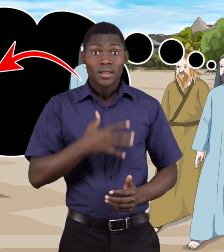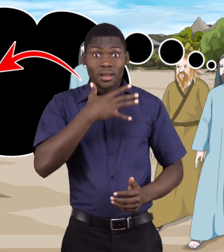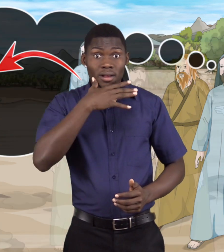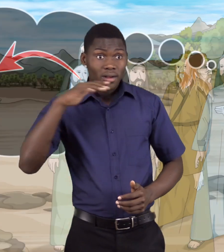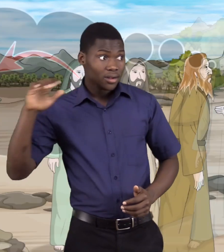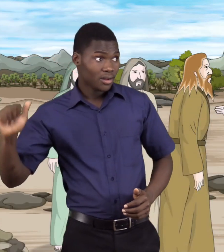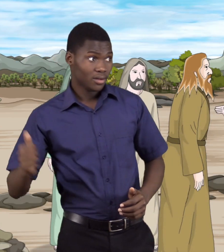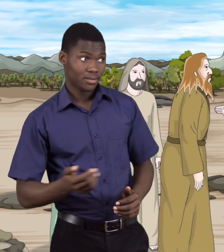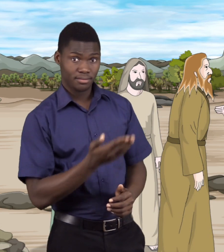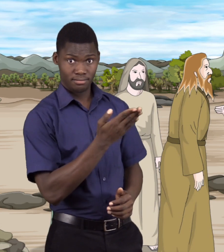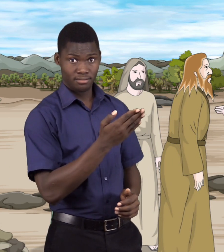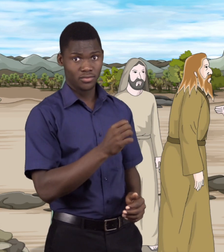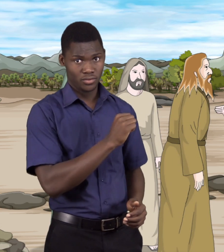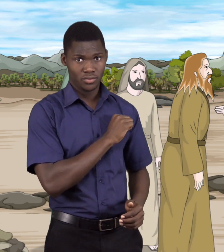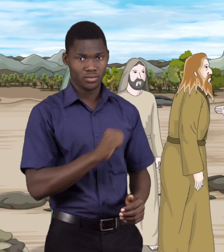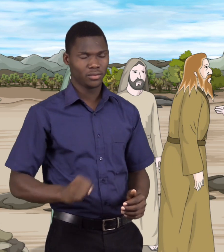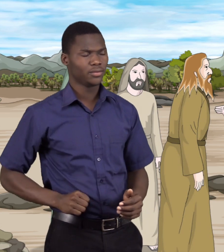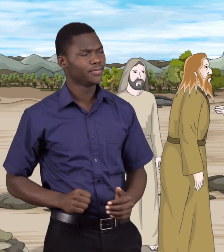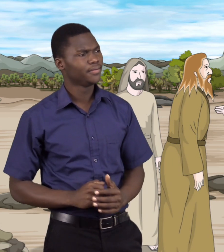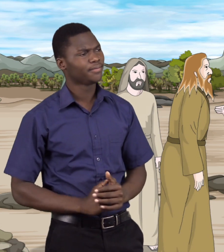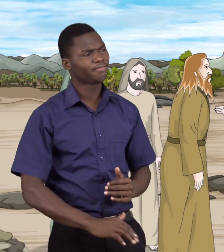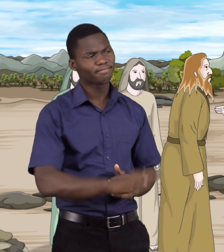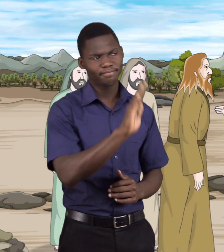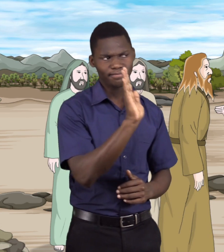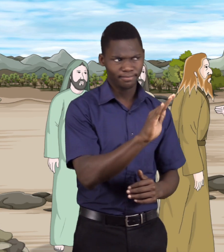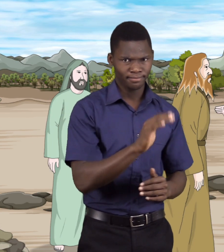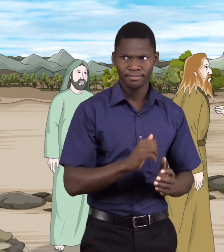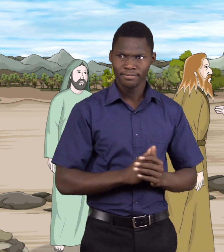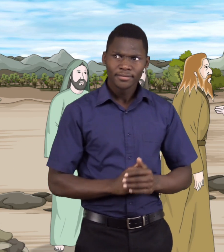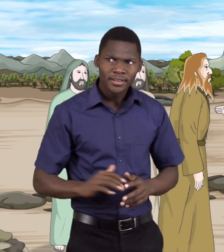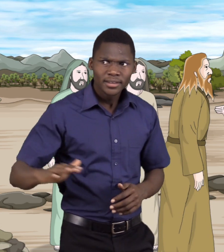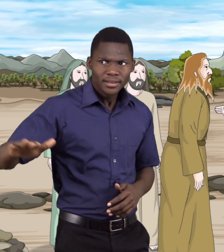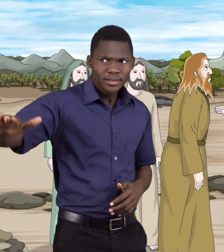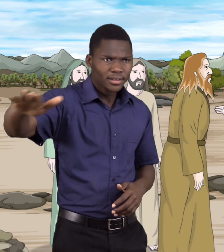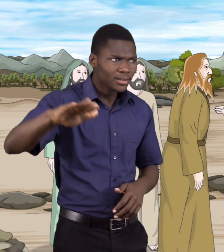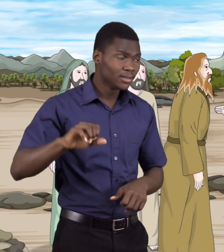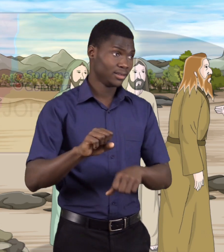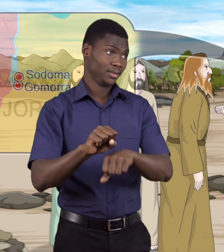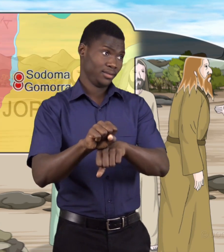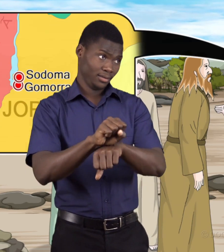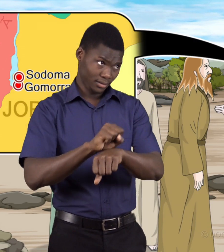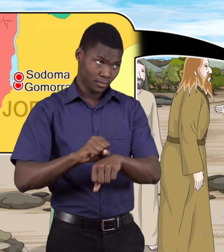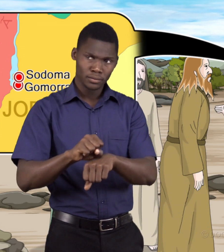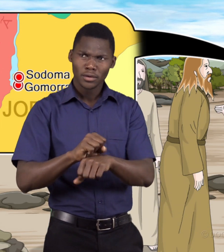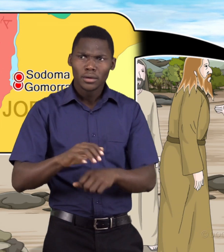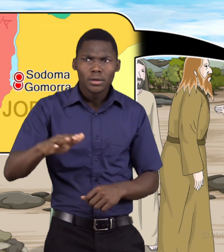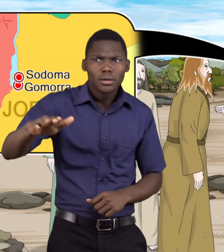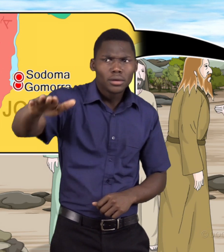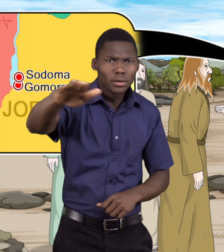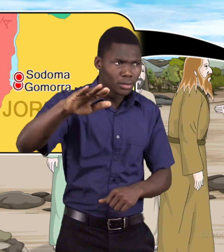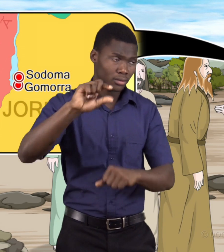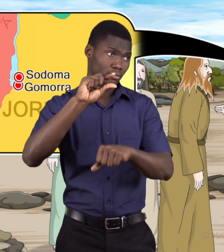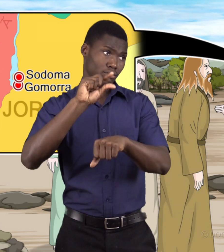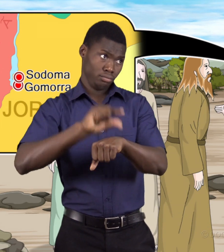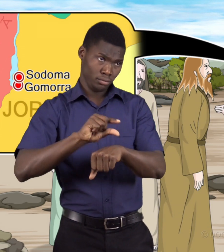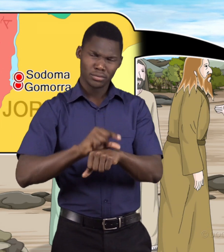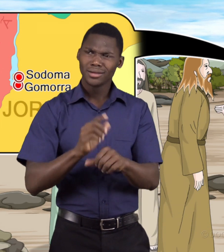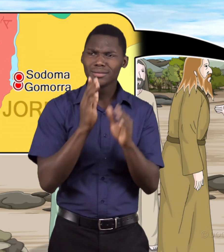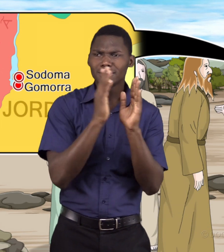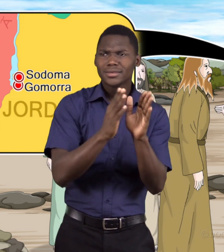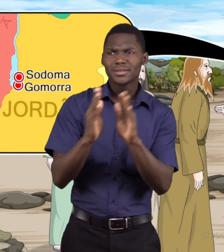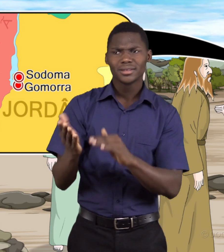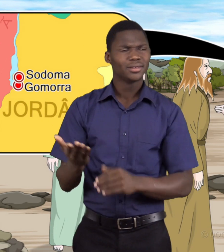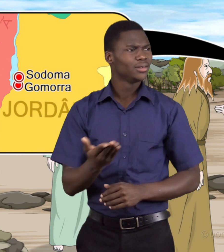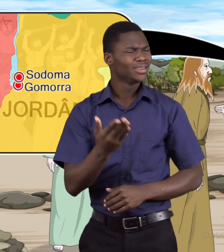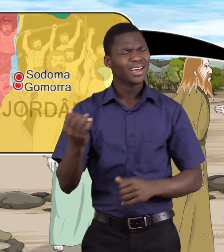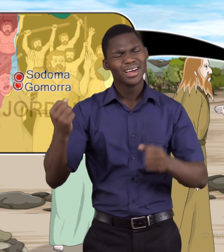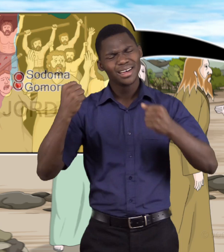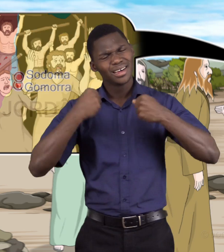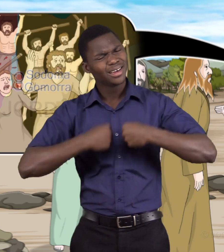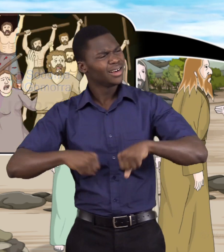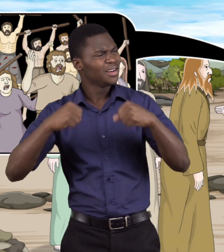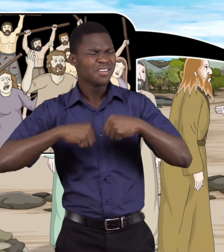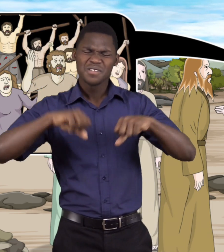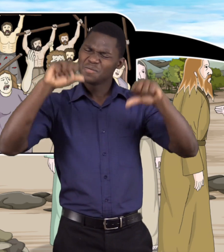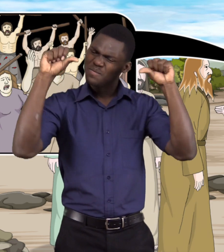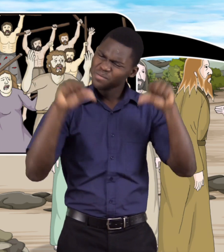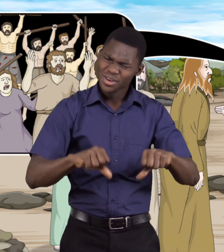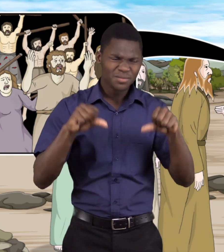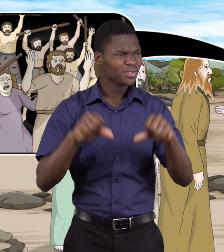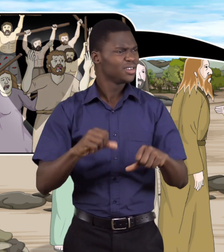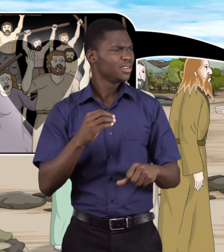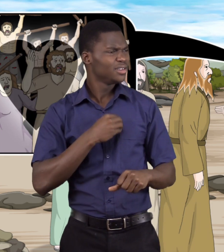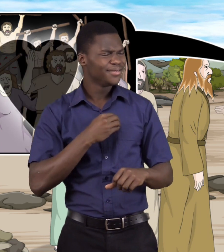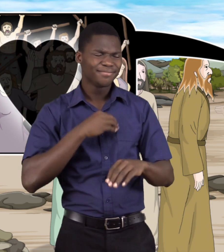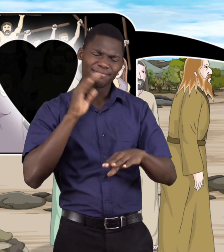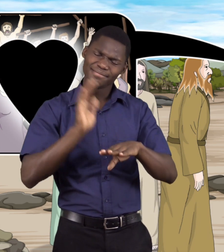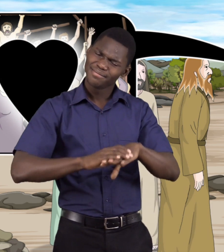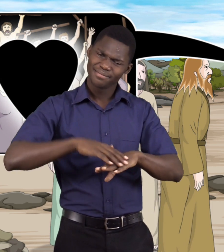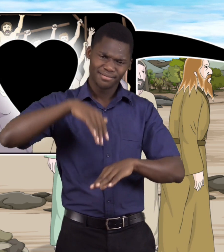Then the LORD said, “The outcry against Sodom and Gomorrah is great.